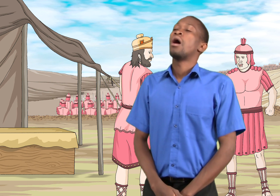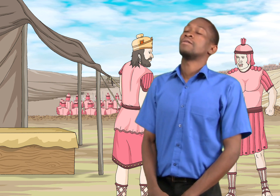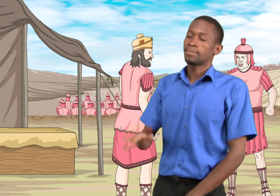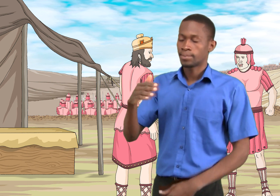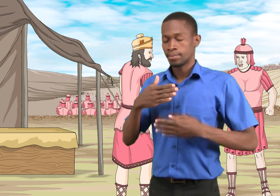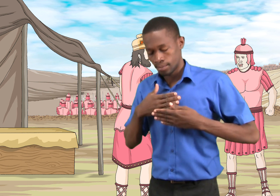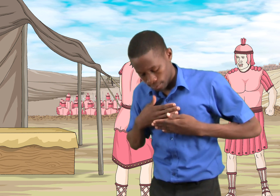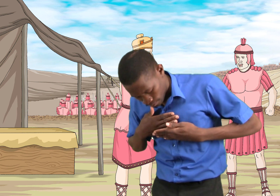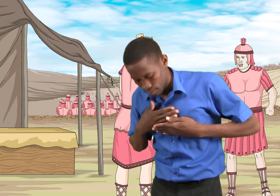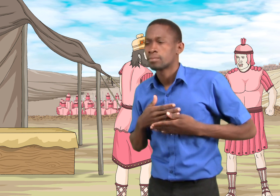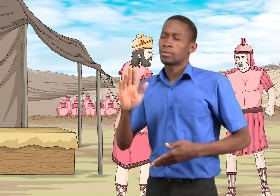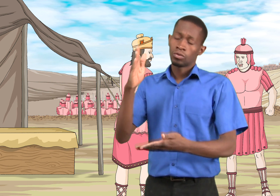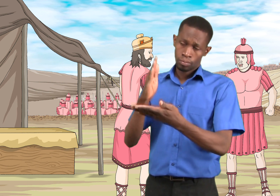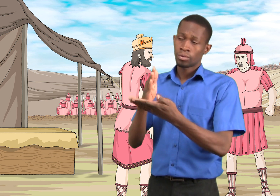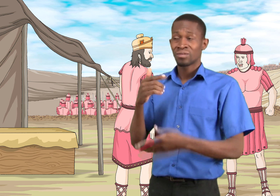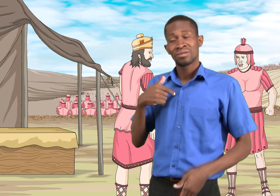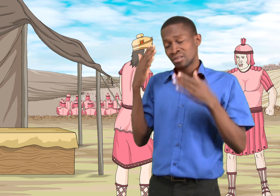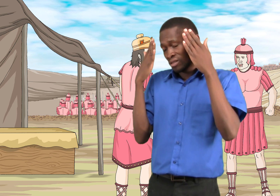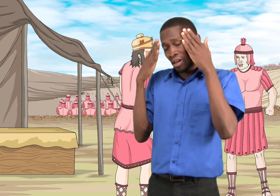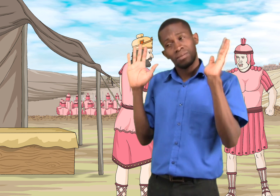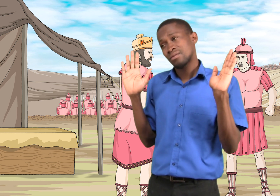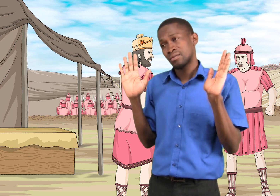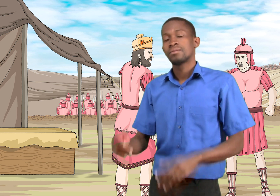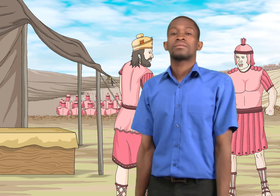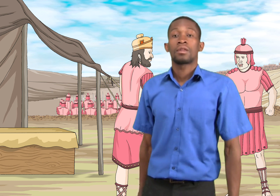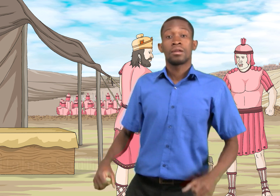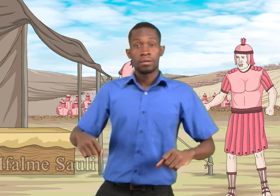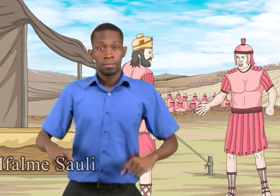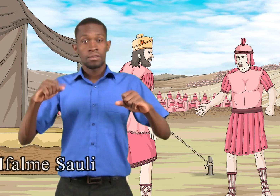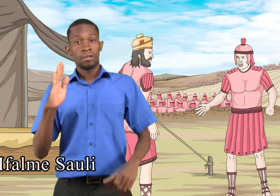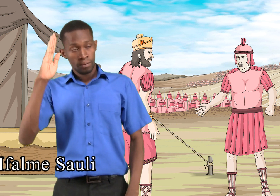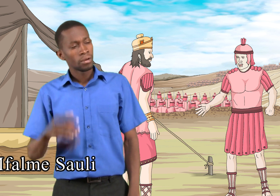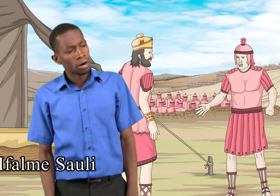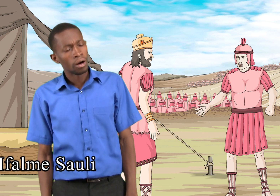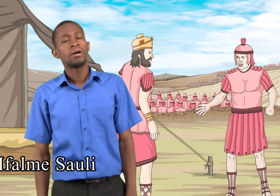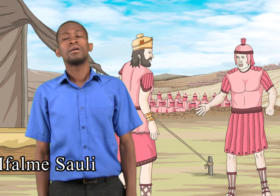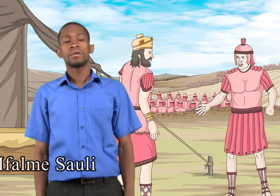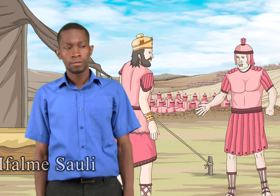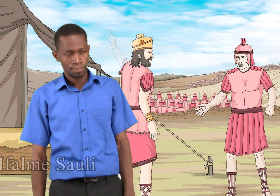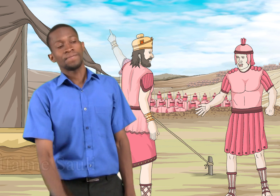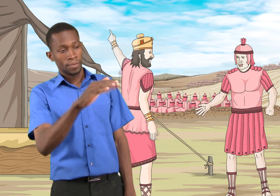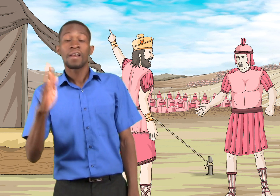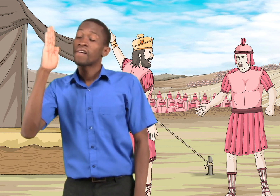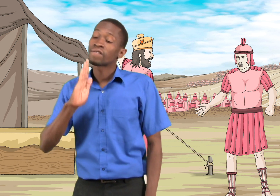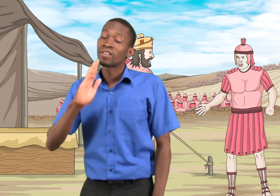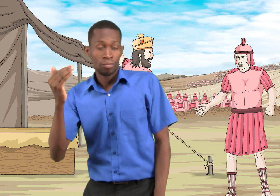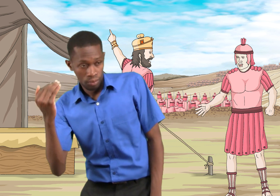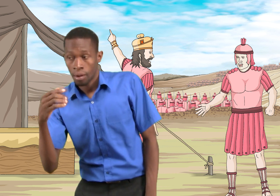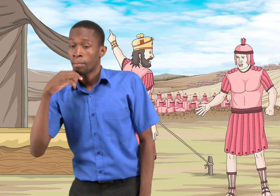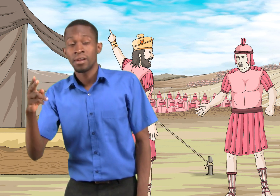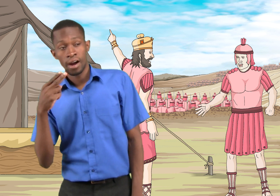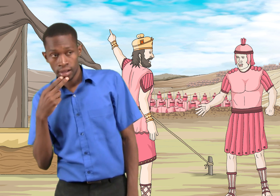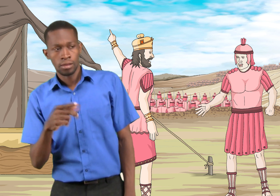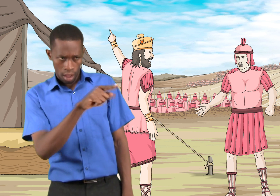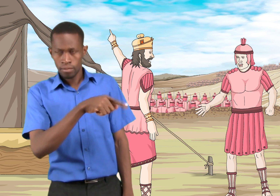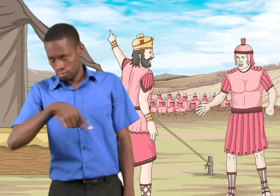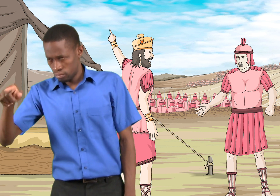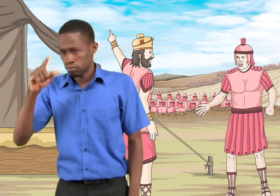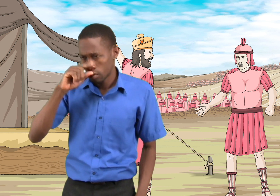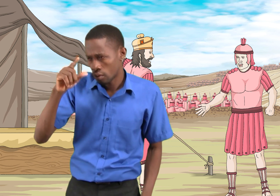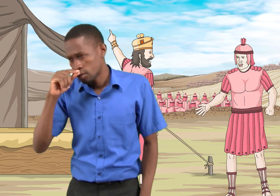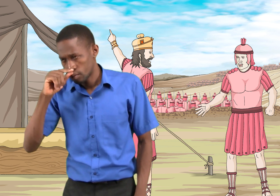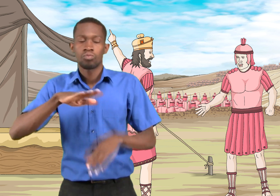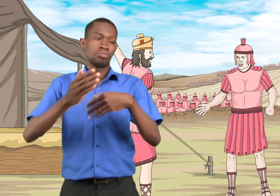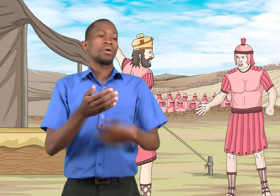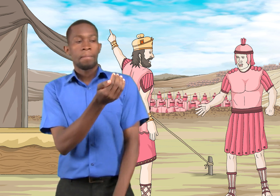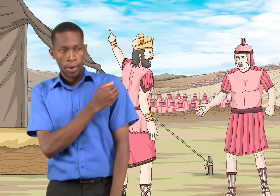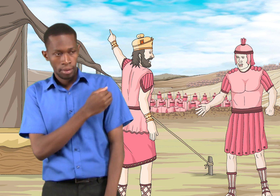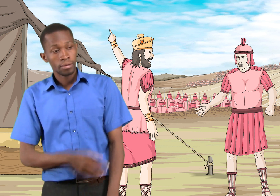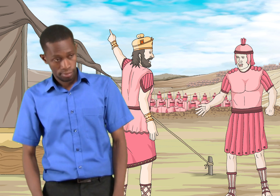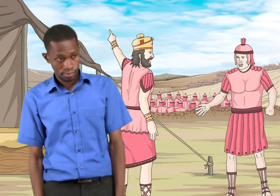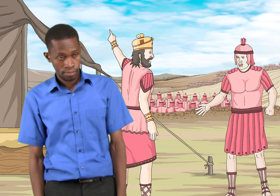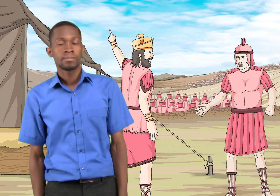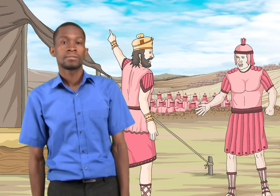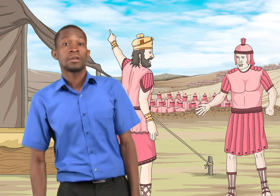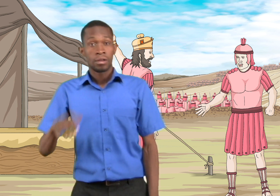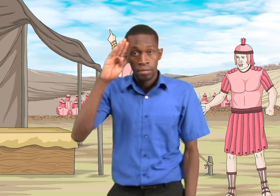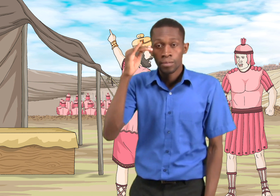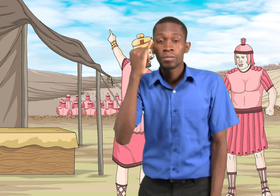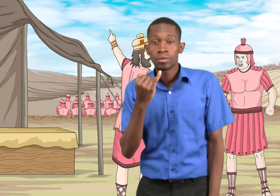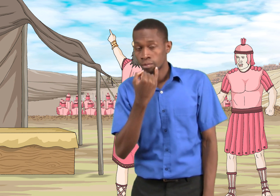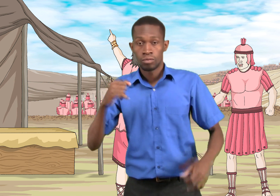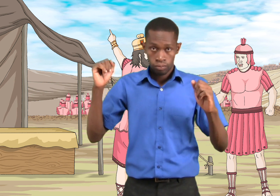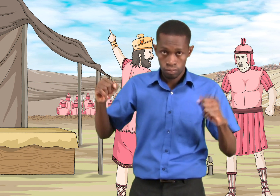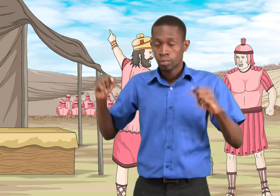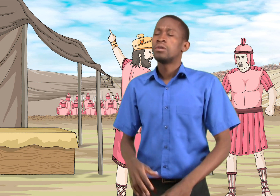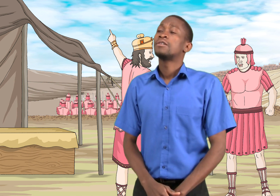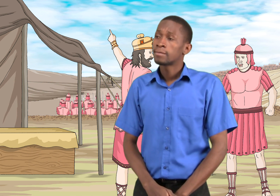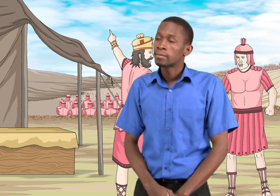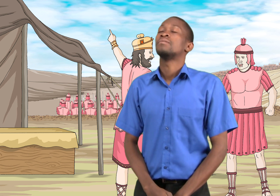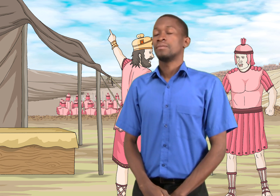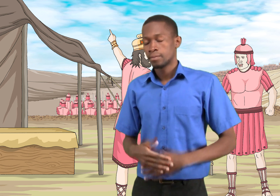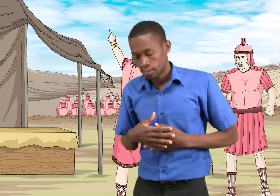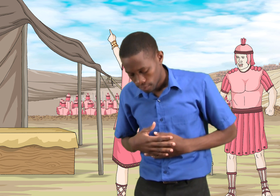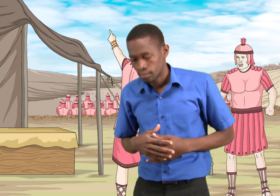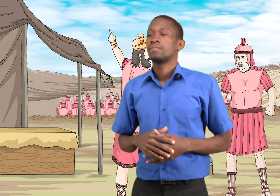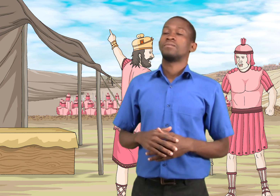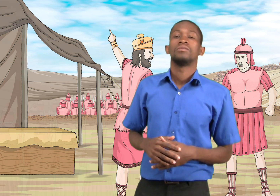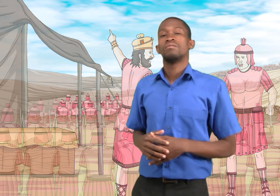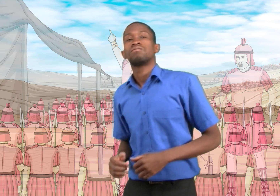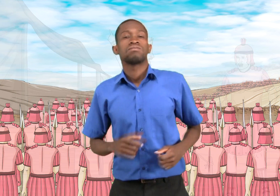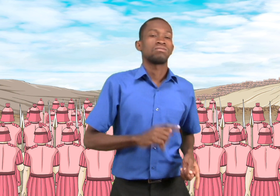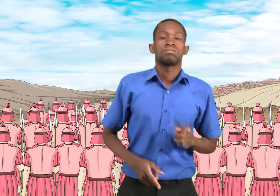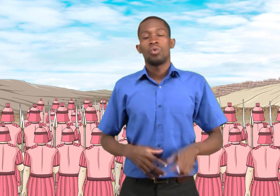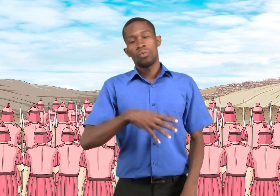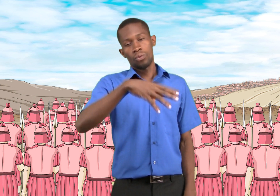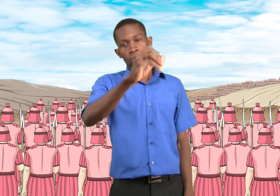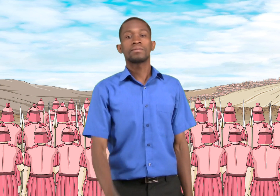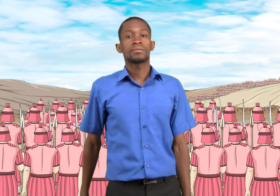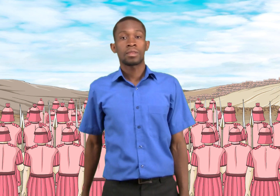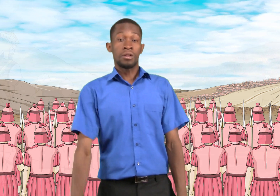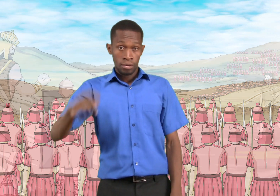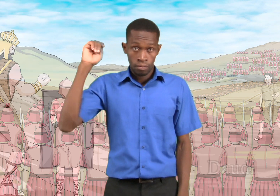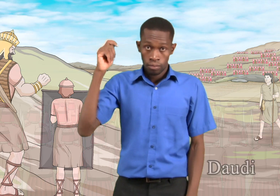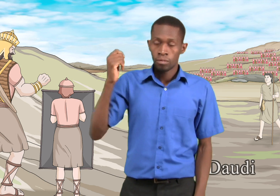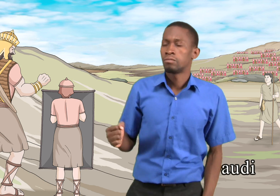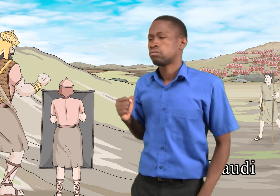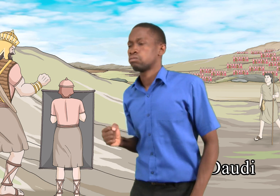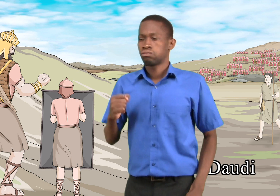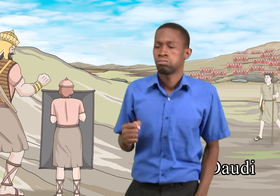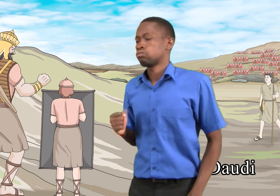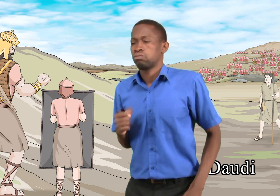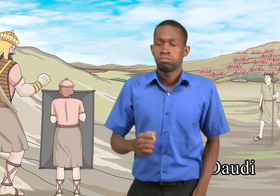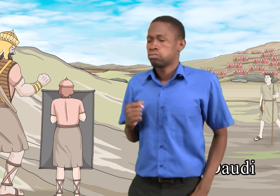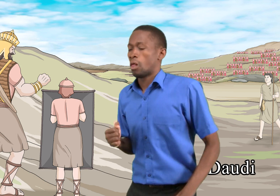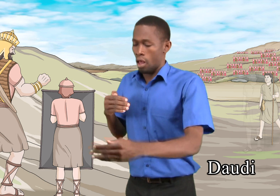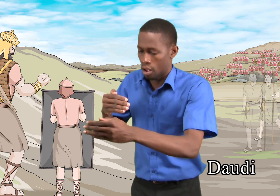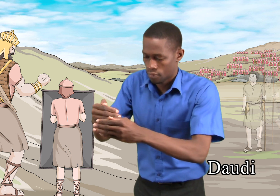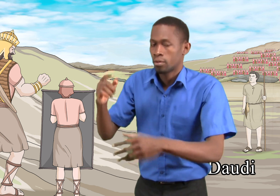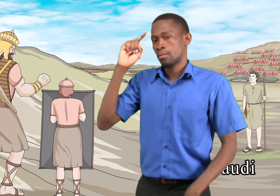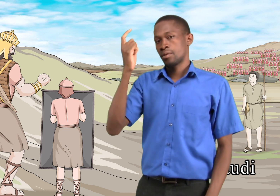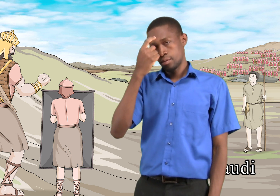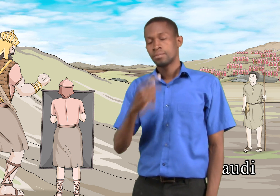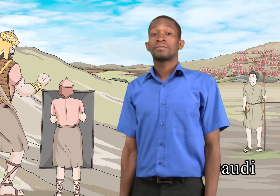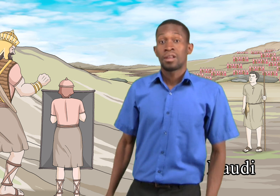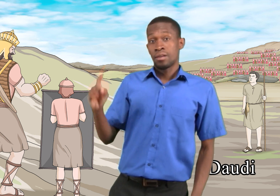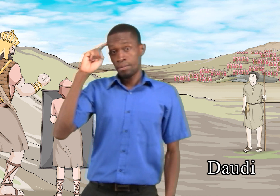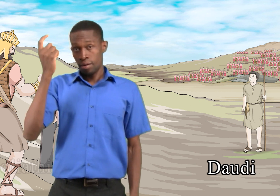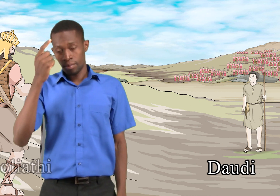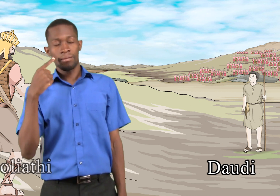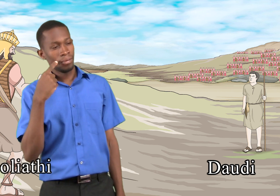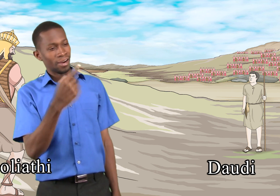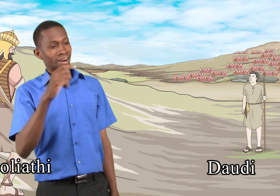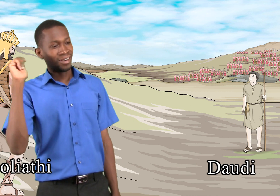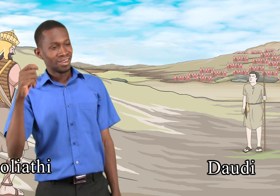Now the Philistine came closer and closer to David, with his shield-bearer before him.